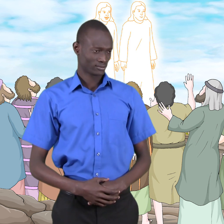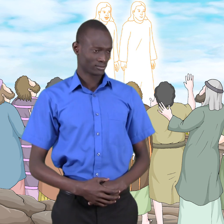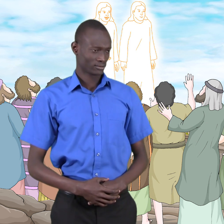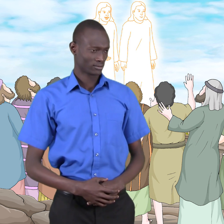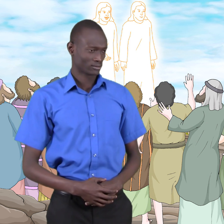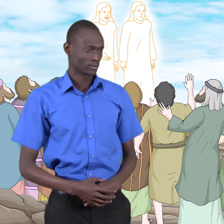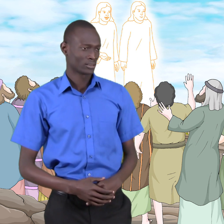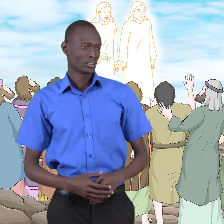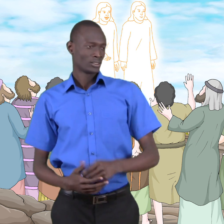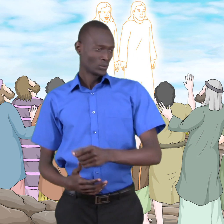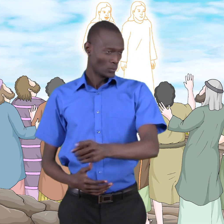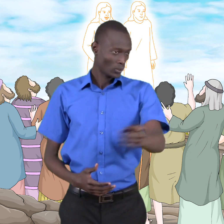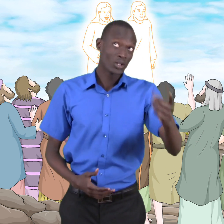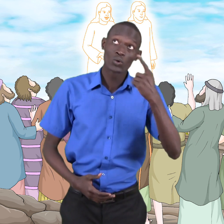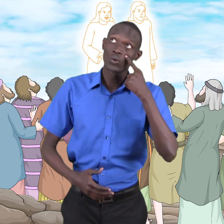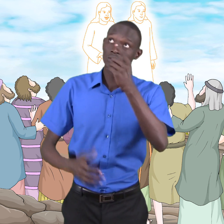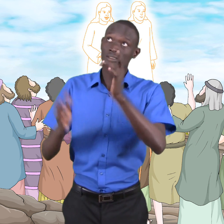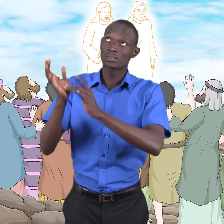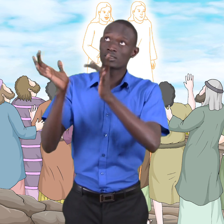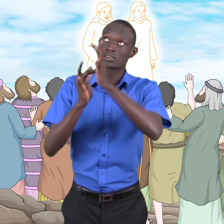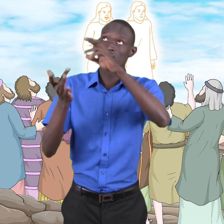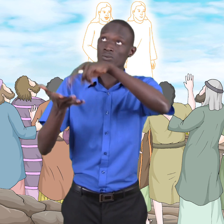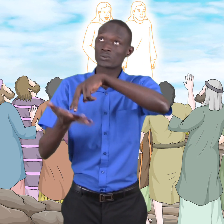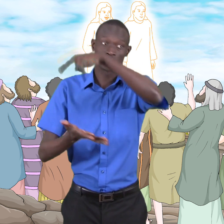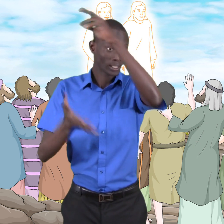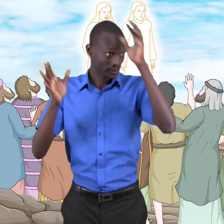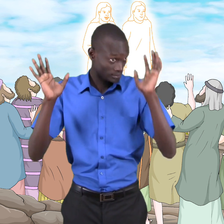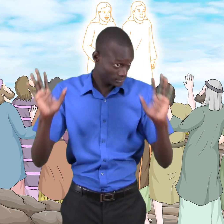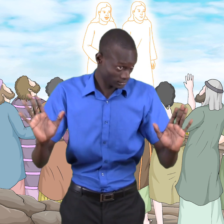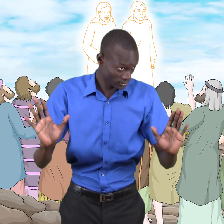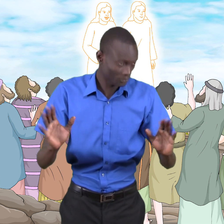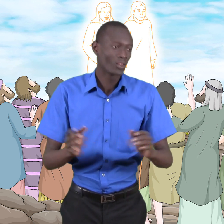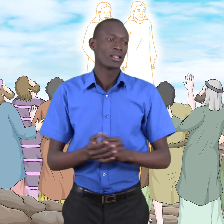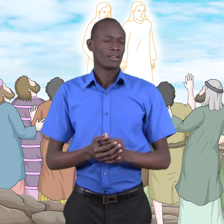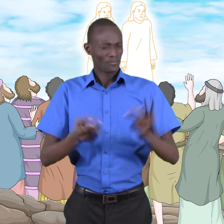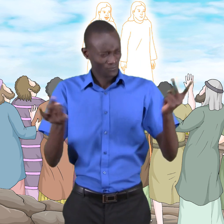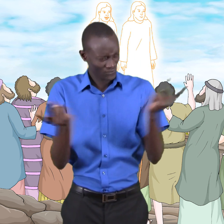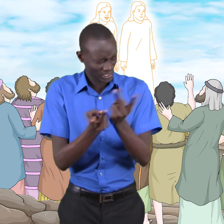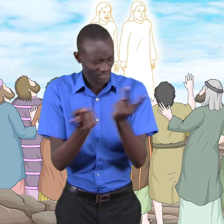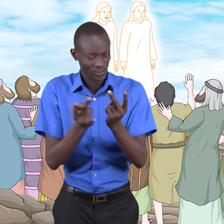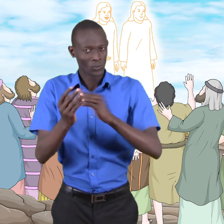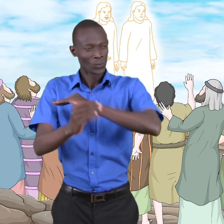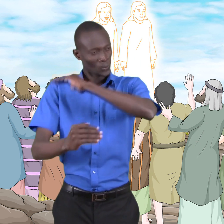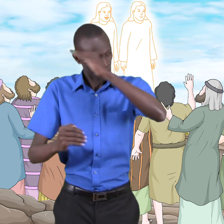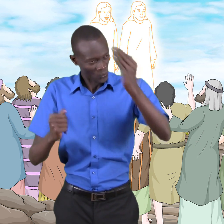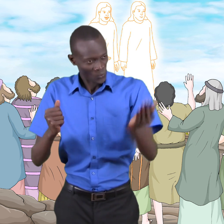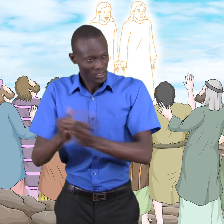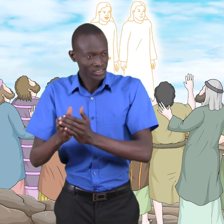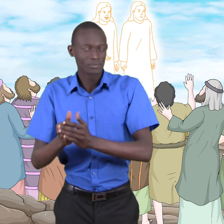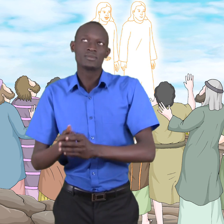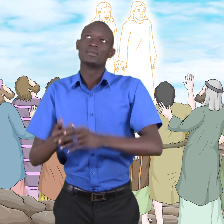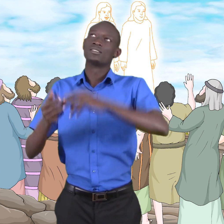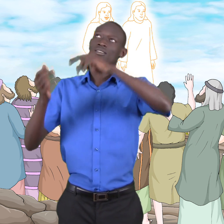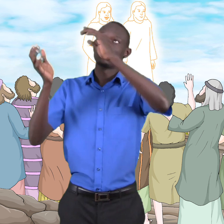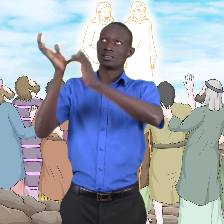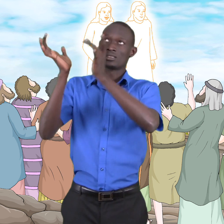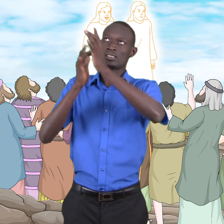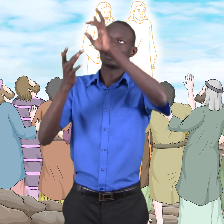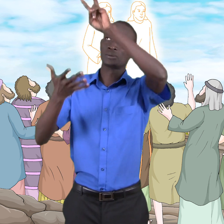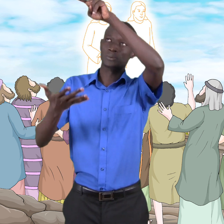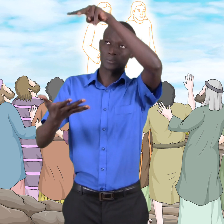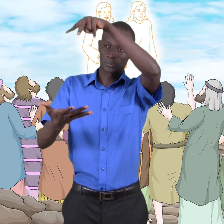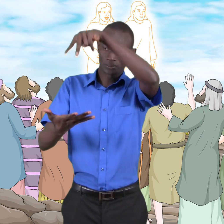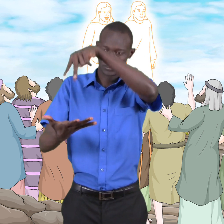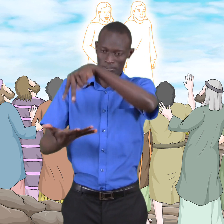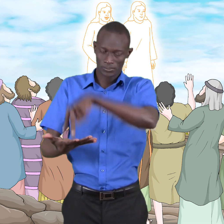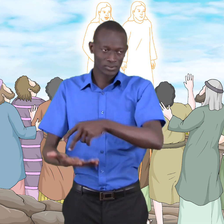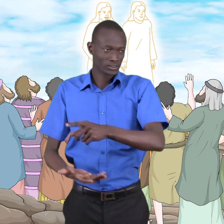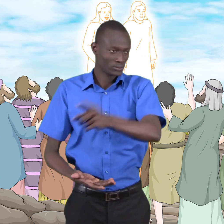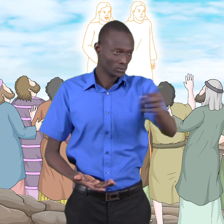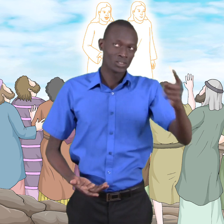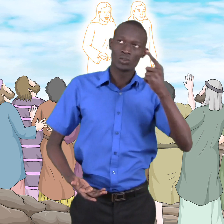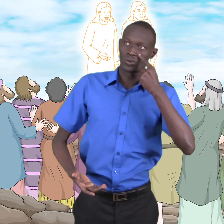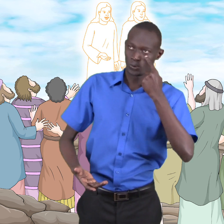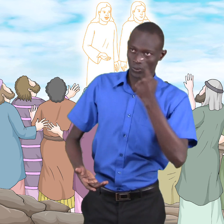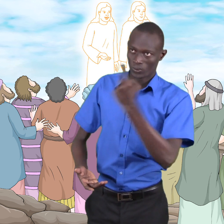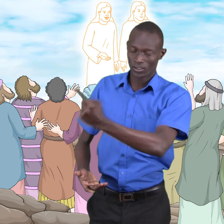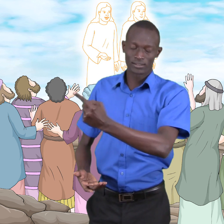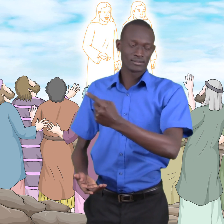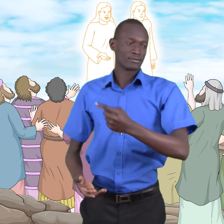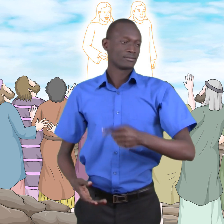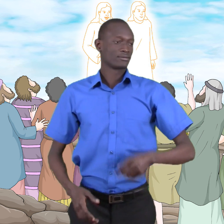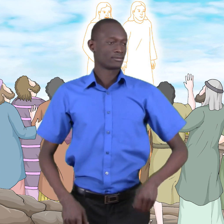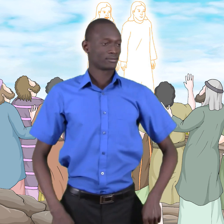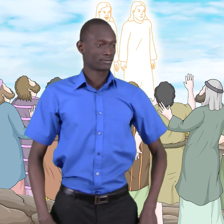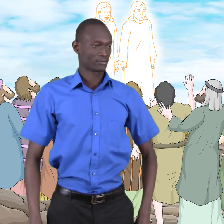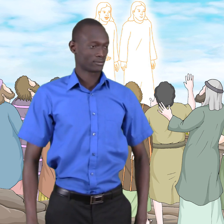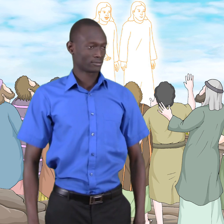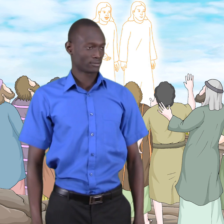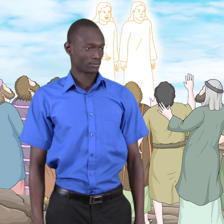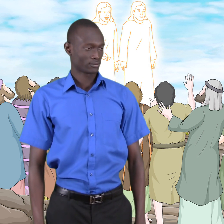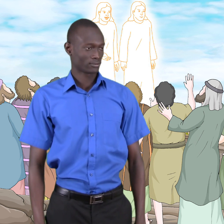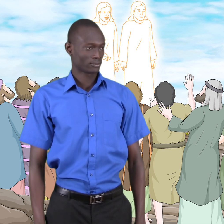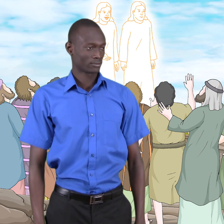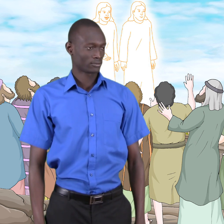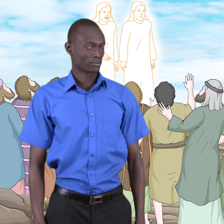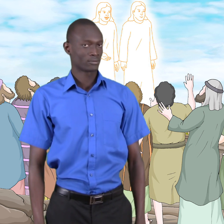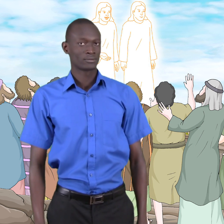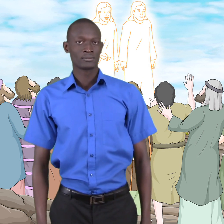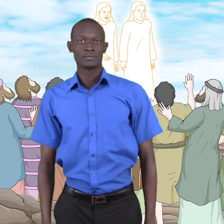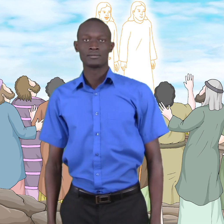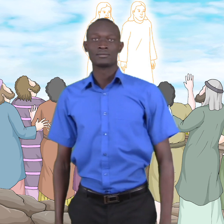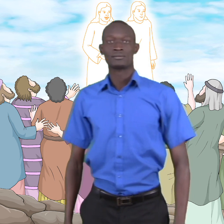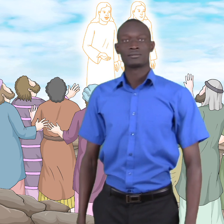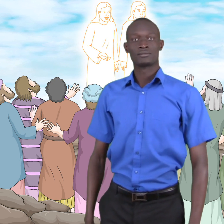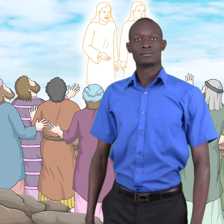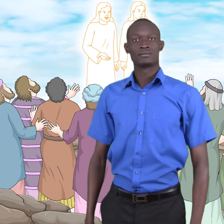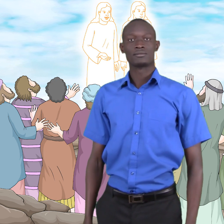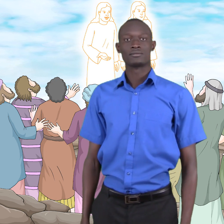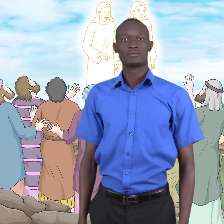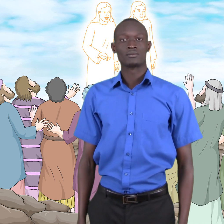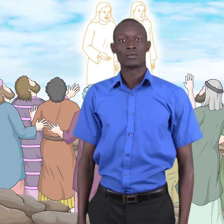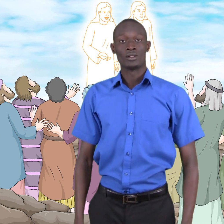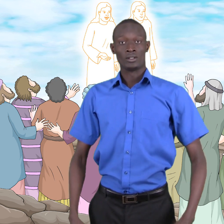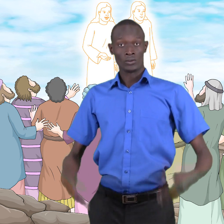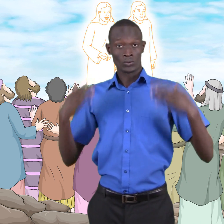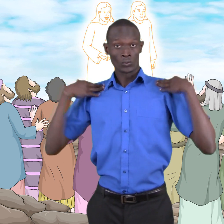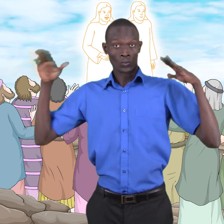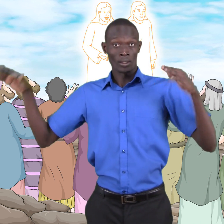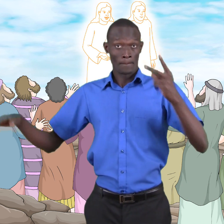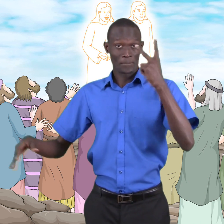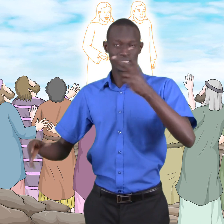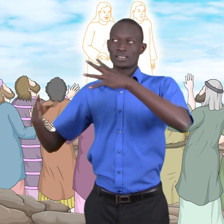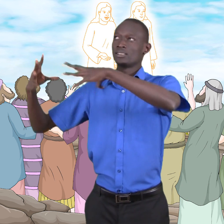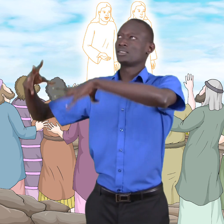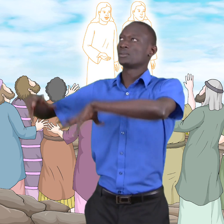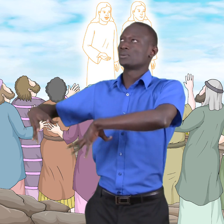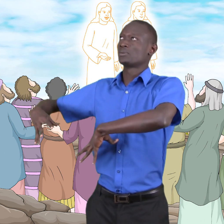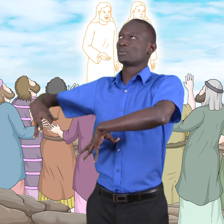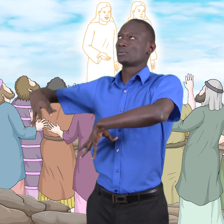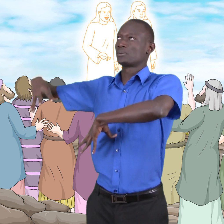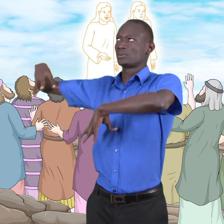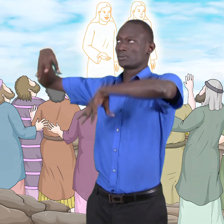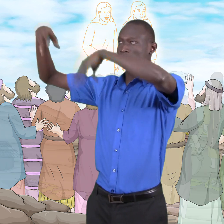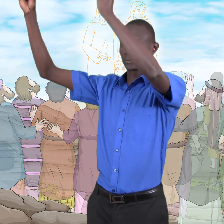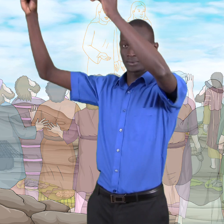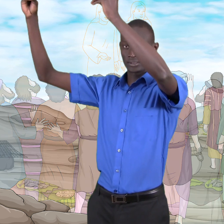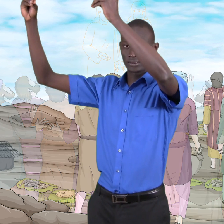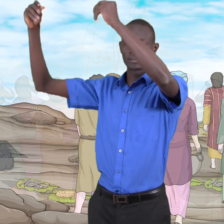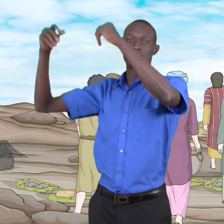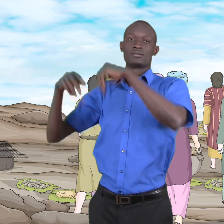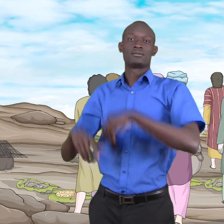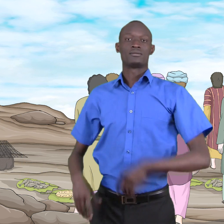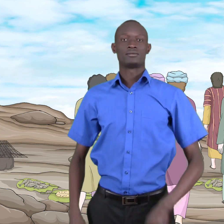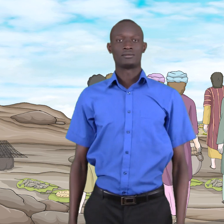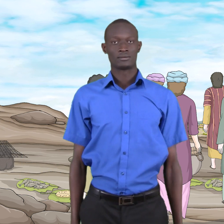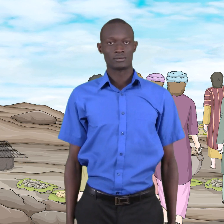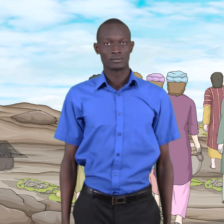This same Jesus, who has been taken from you into heaven, will come back in the same way you have seen Him go into heaven.”